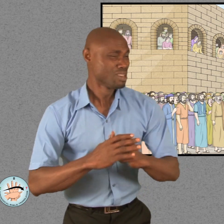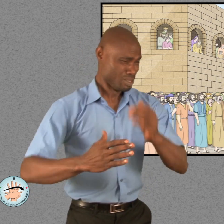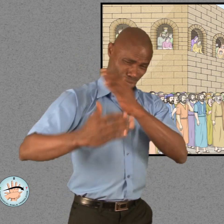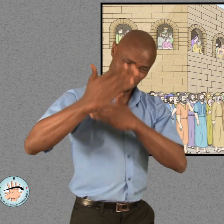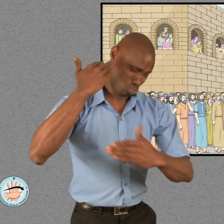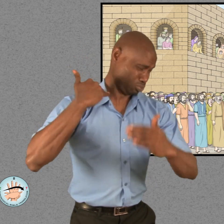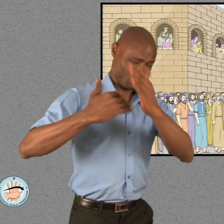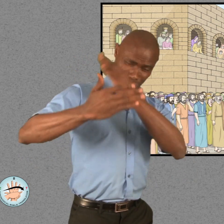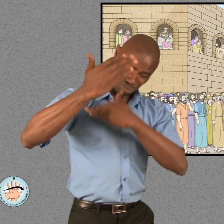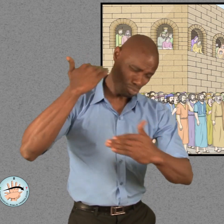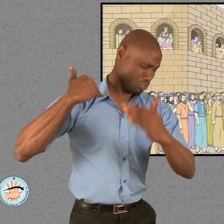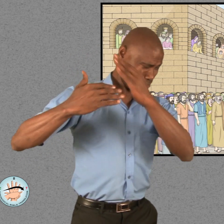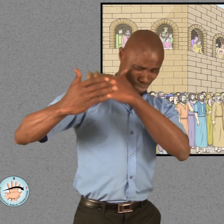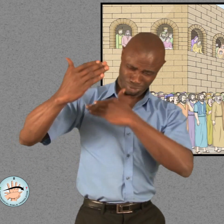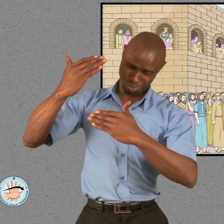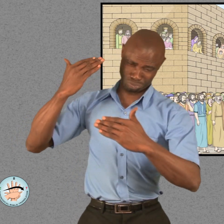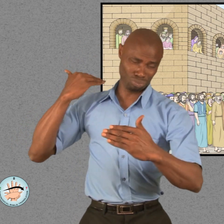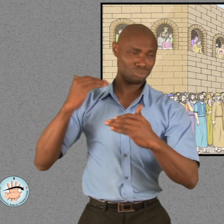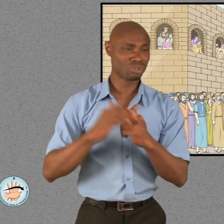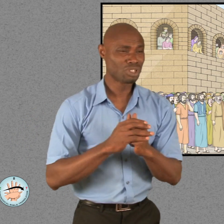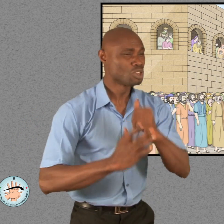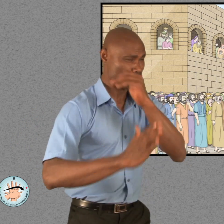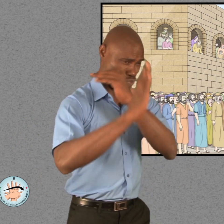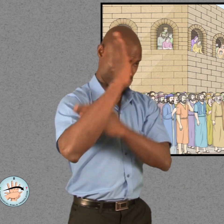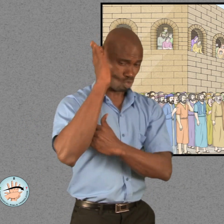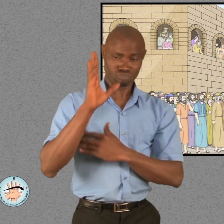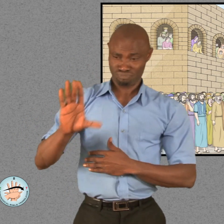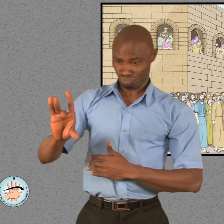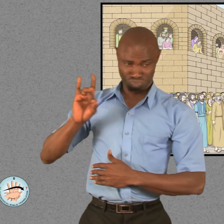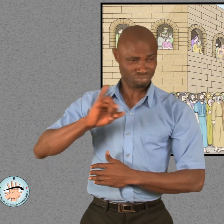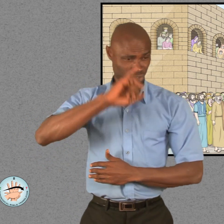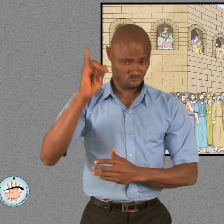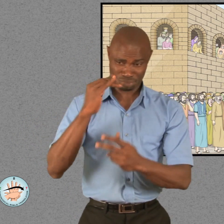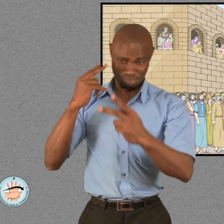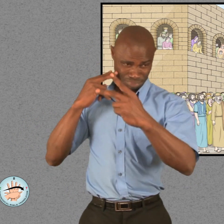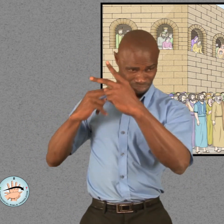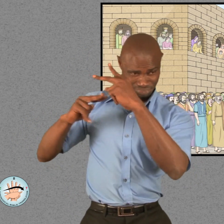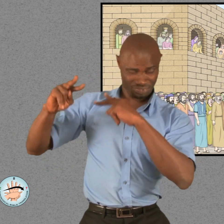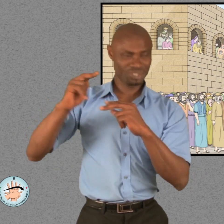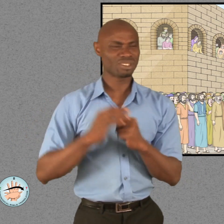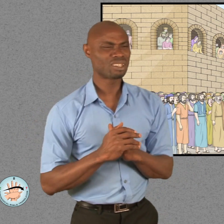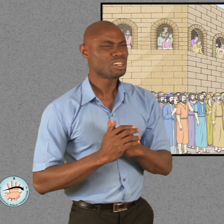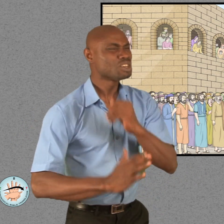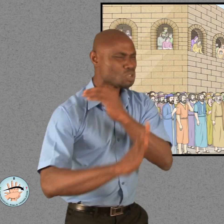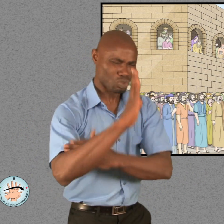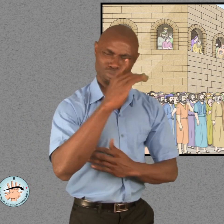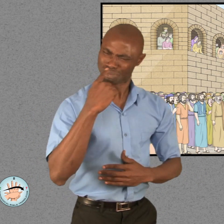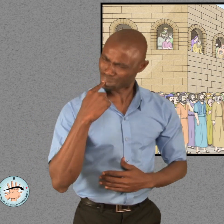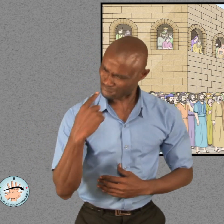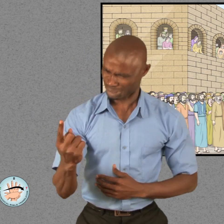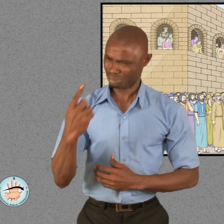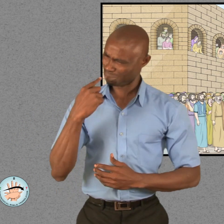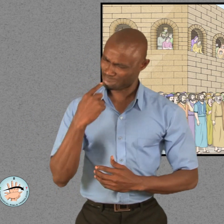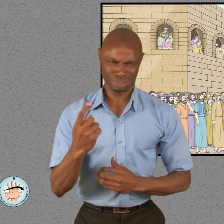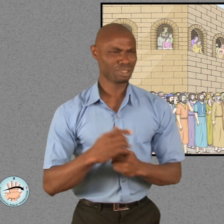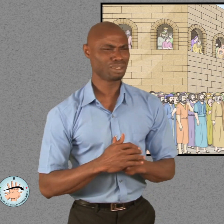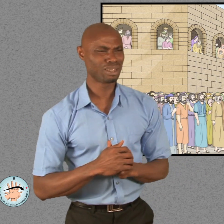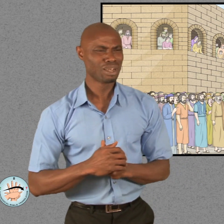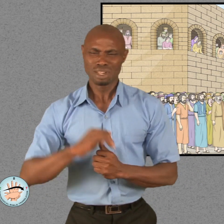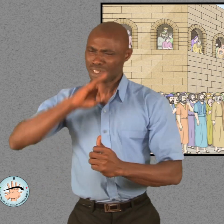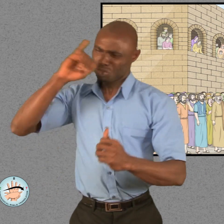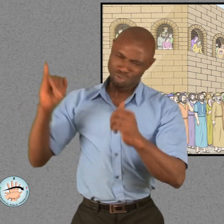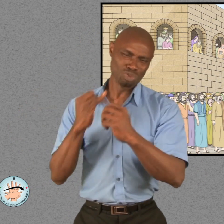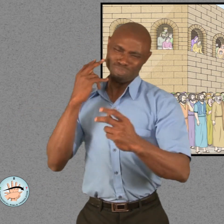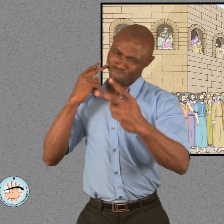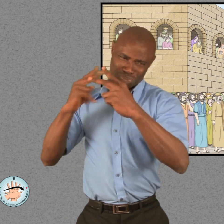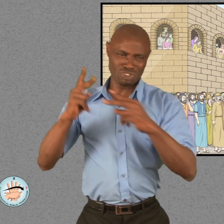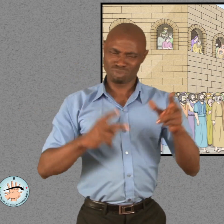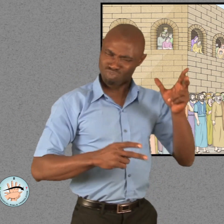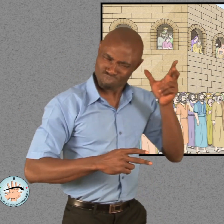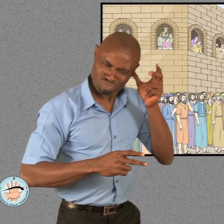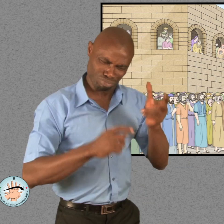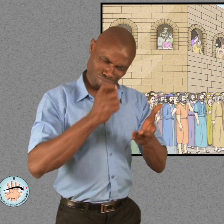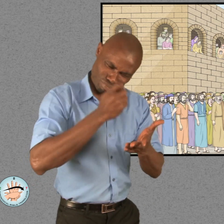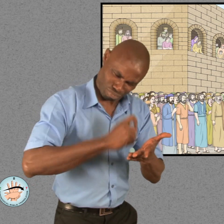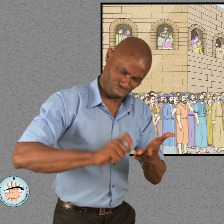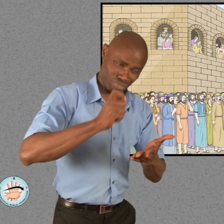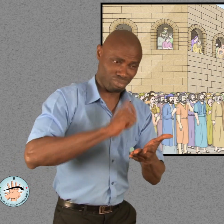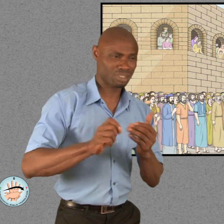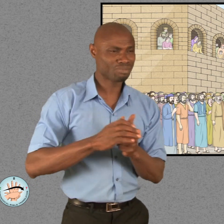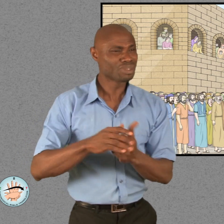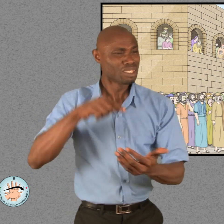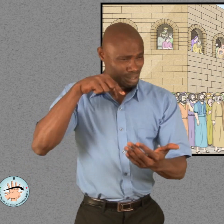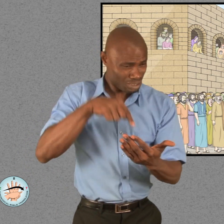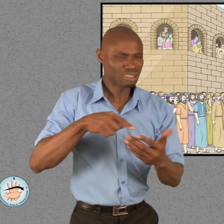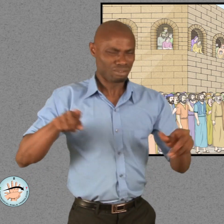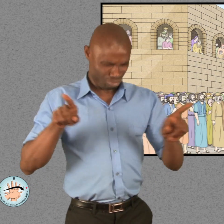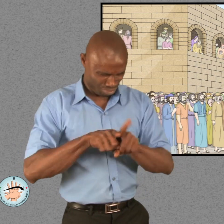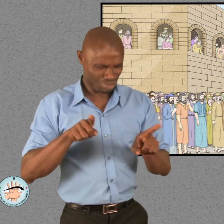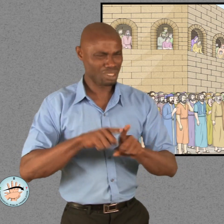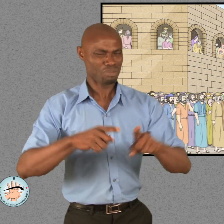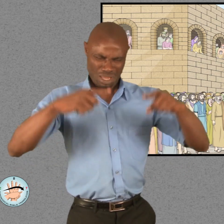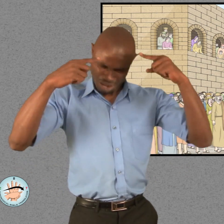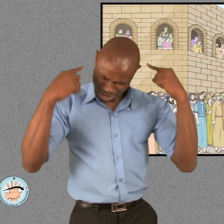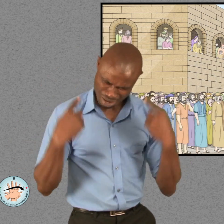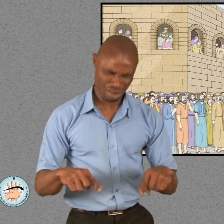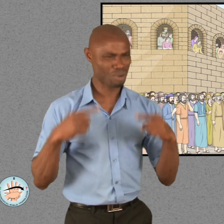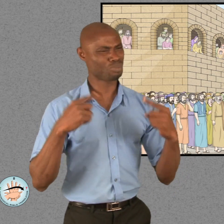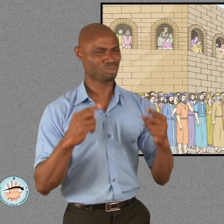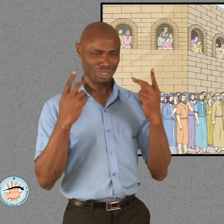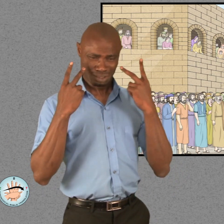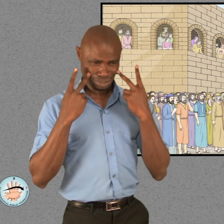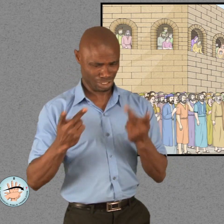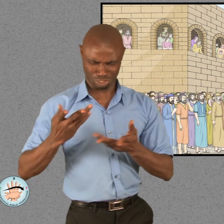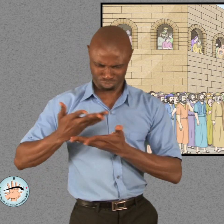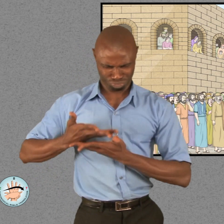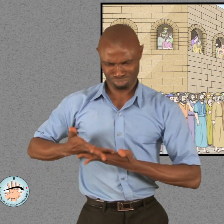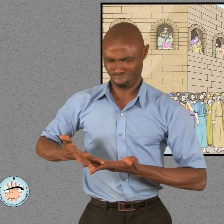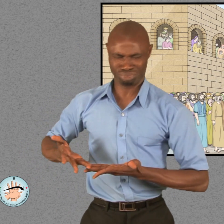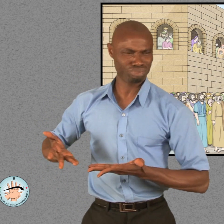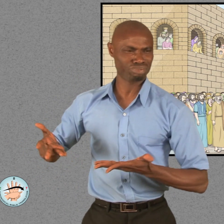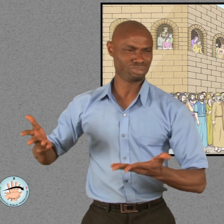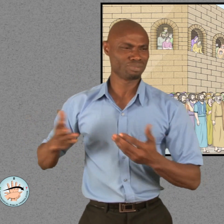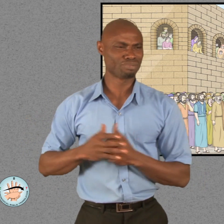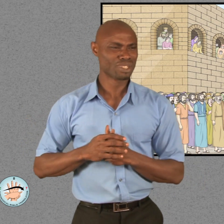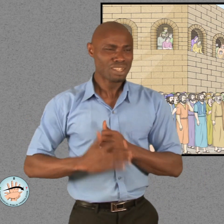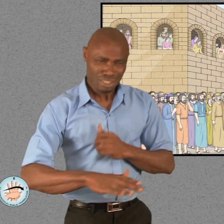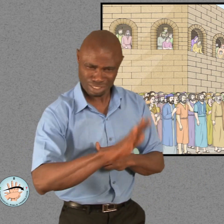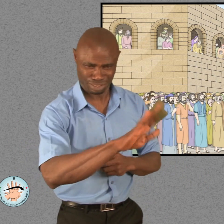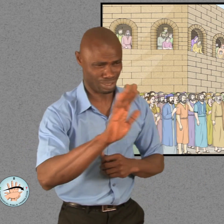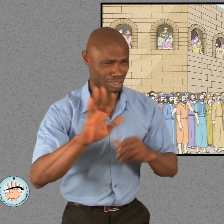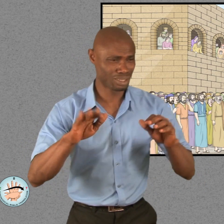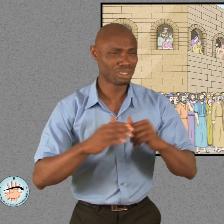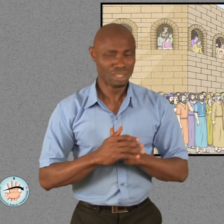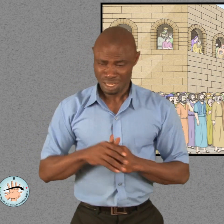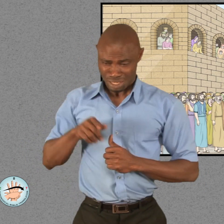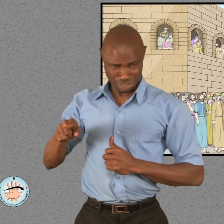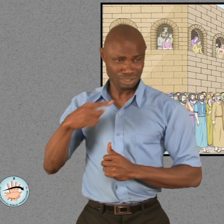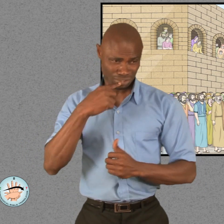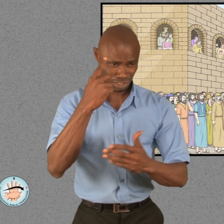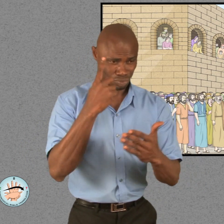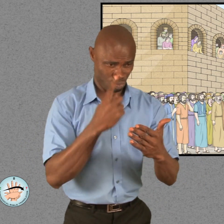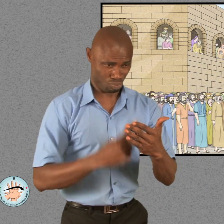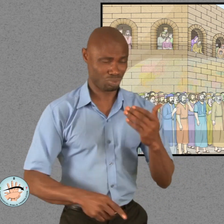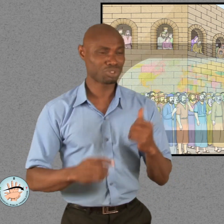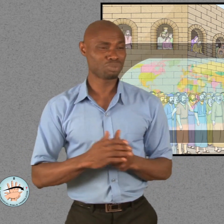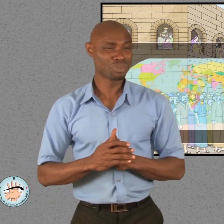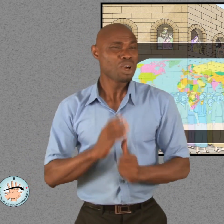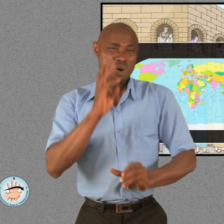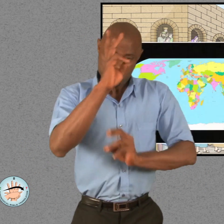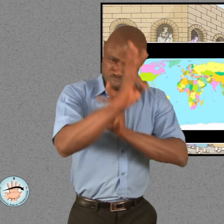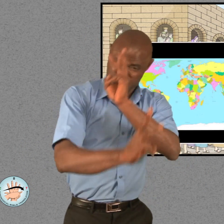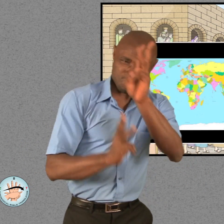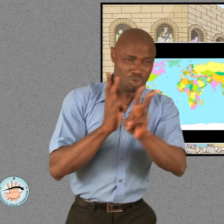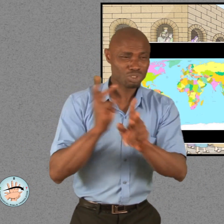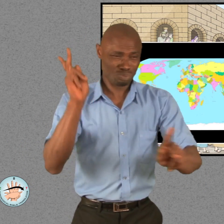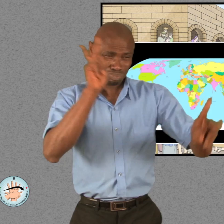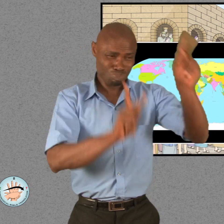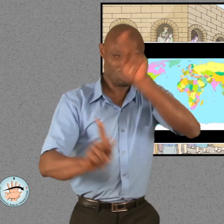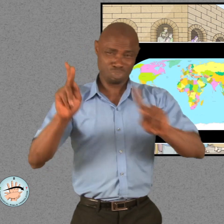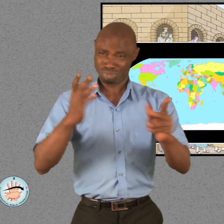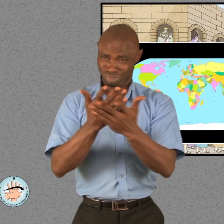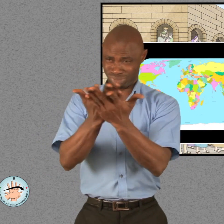These men are not drunk, as you suppose. It is only the third hour of the day!